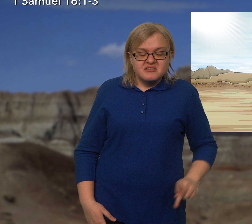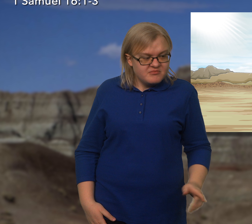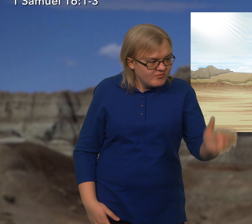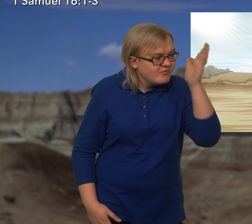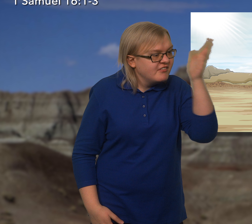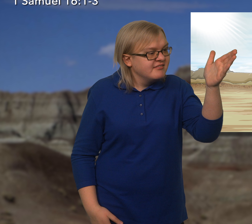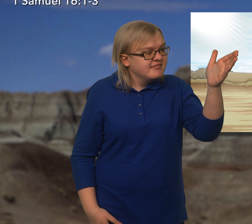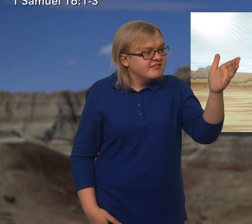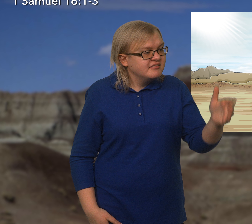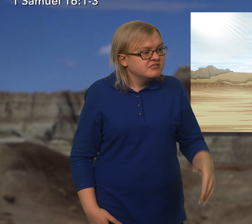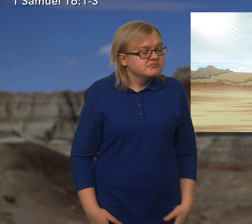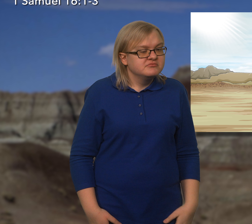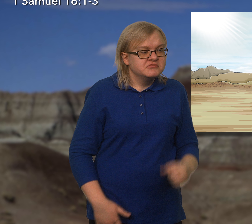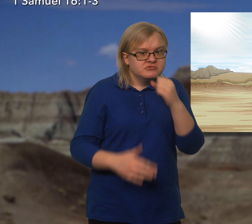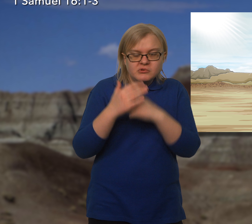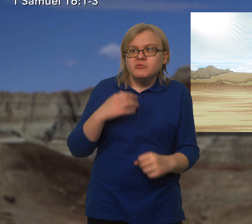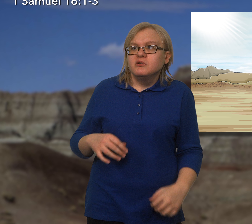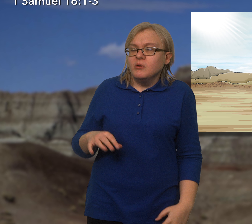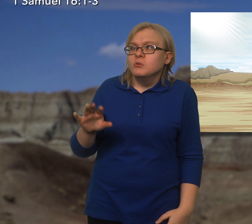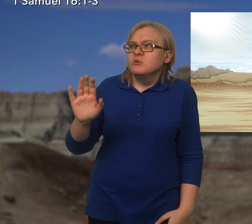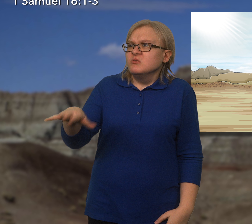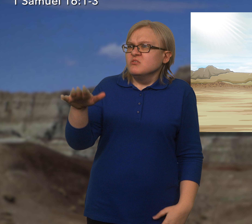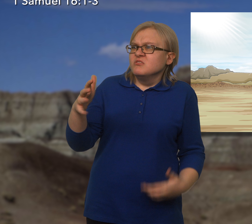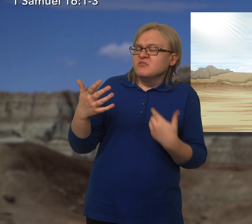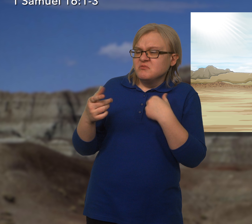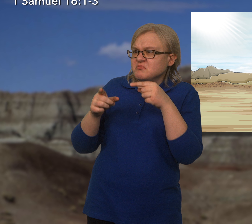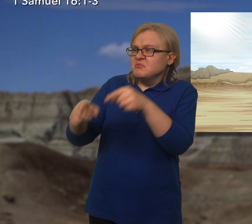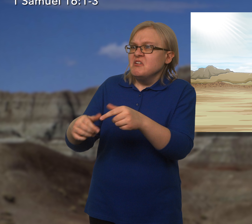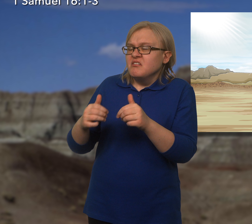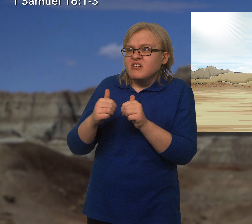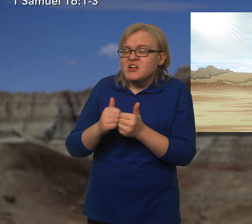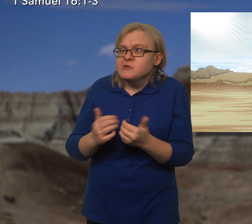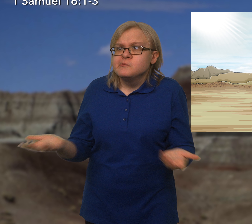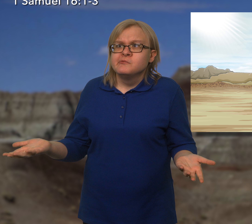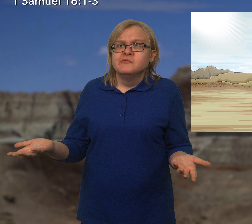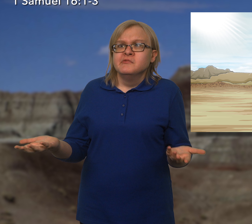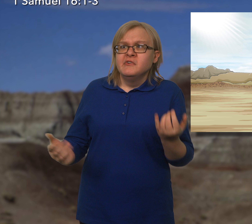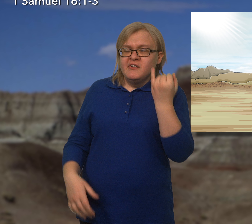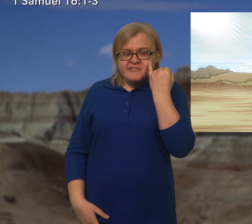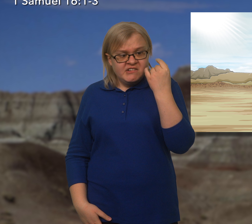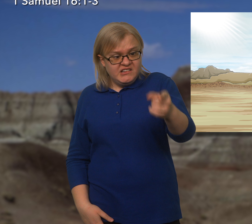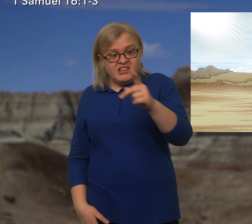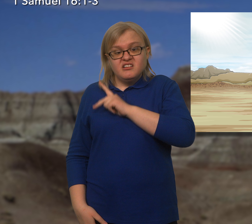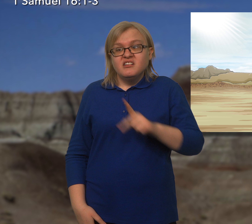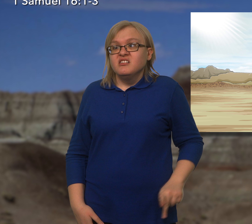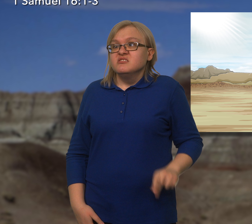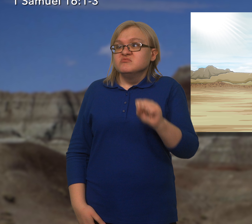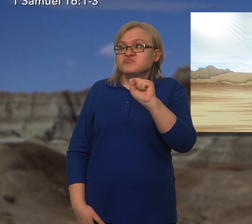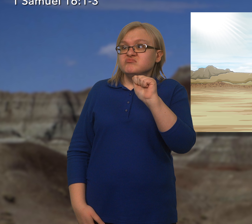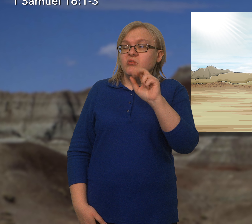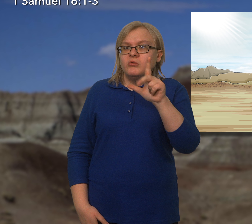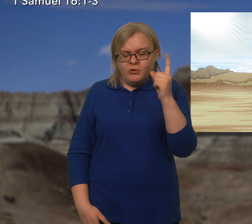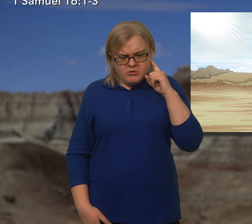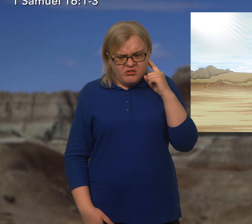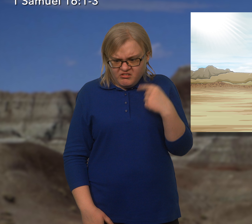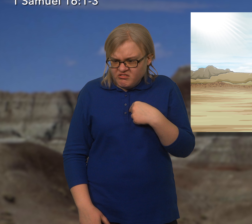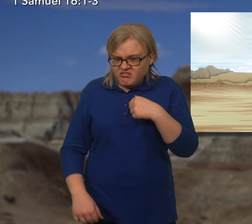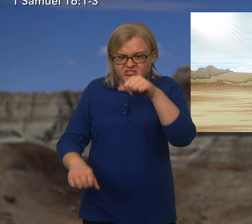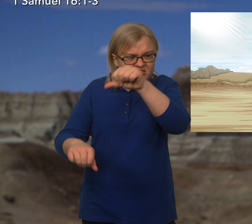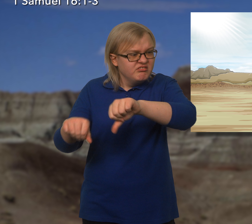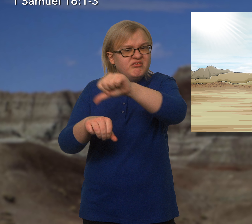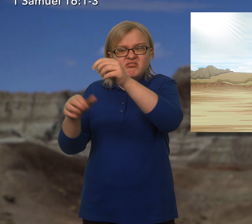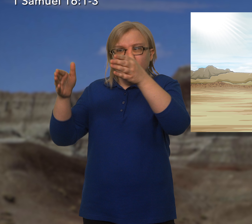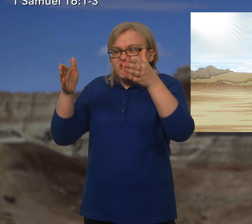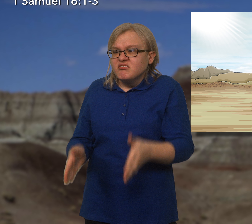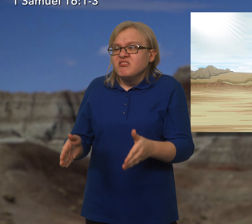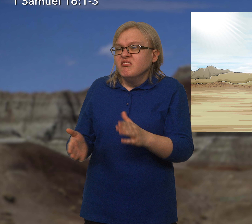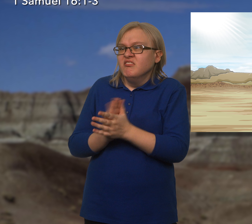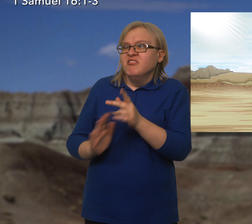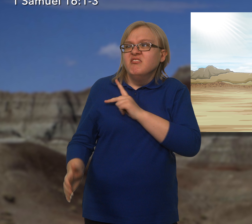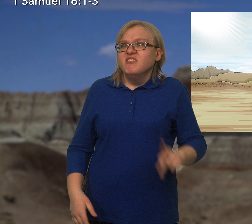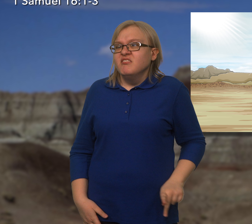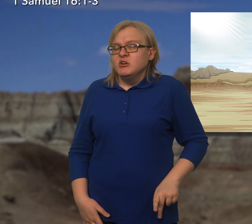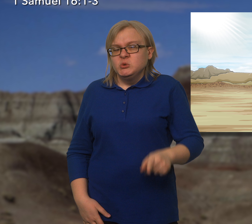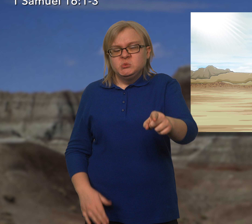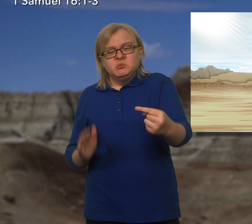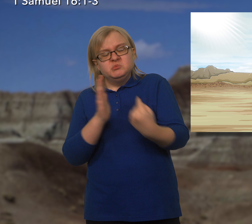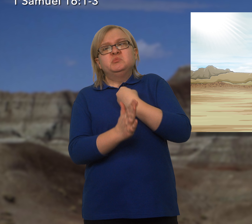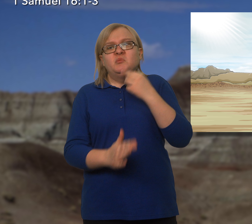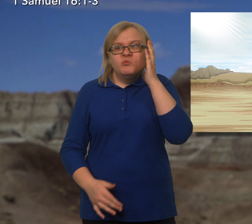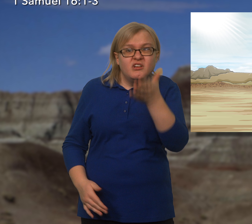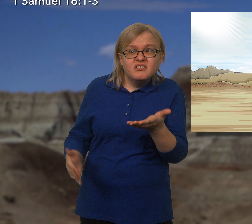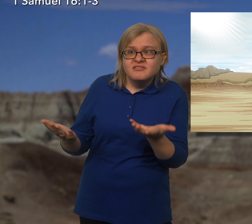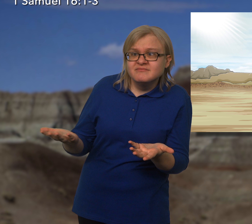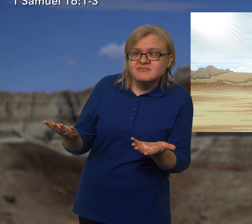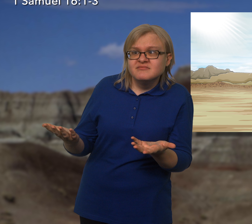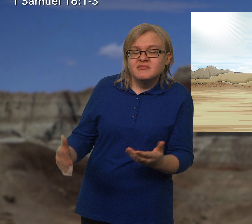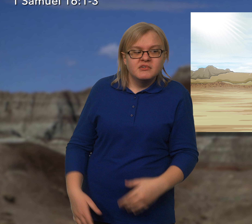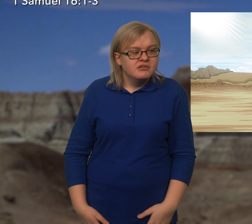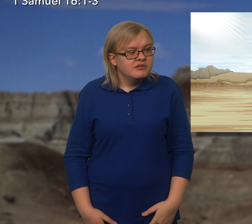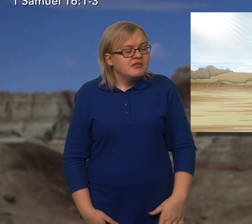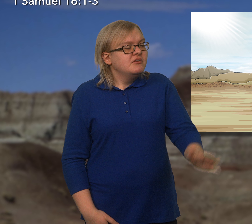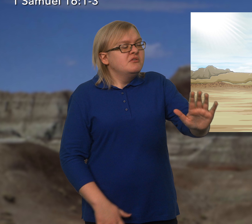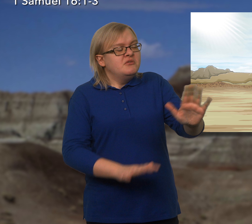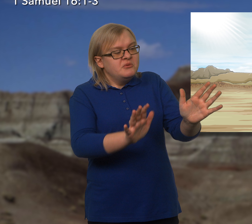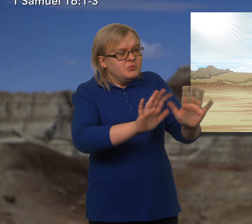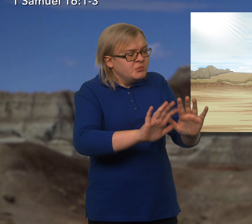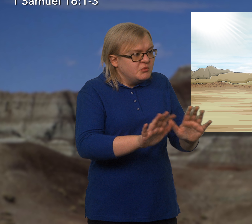“How can I go?” Samuel asked. “Saul will hear of it and kill me!”